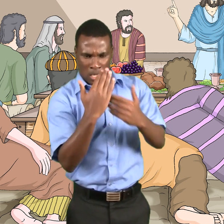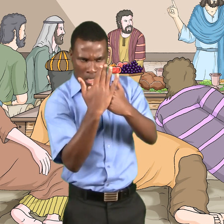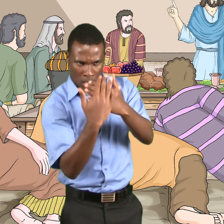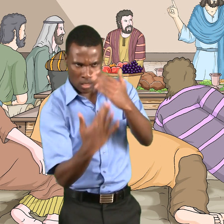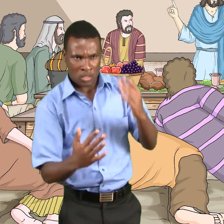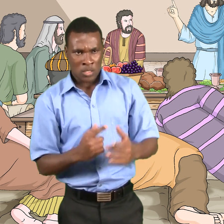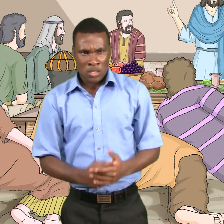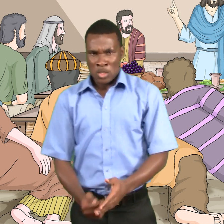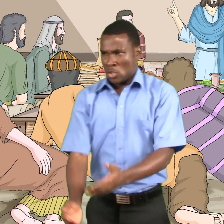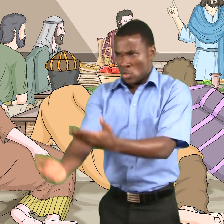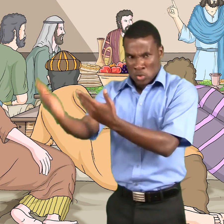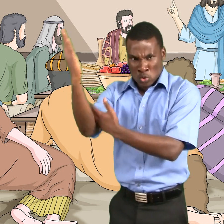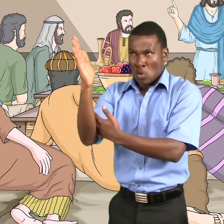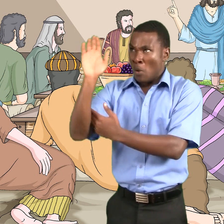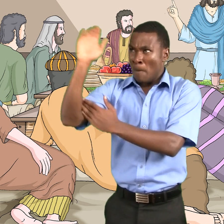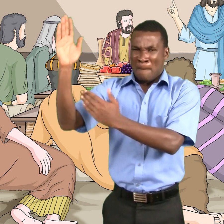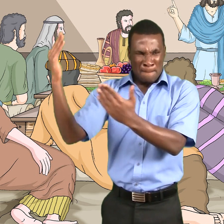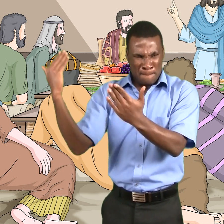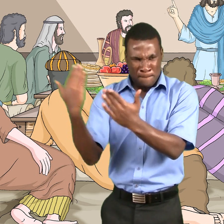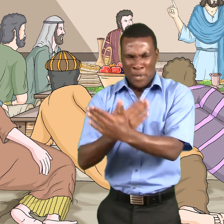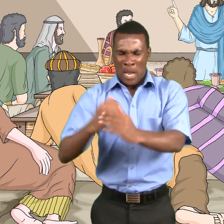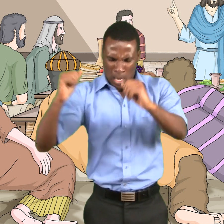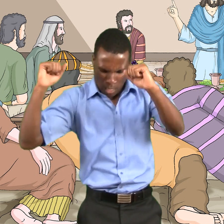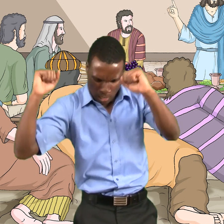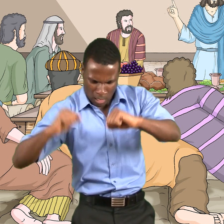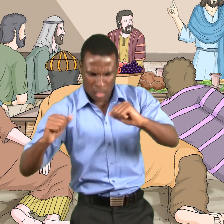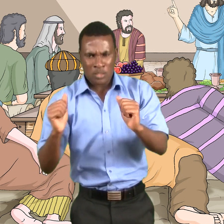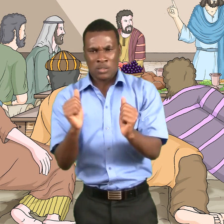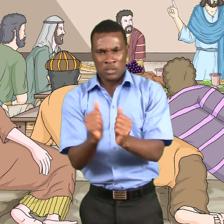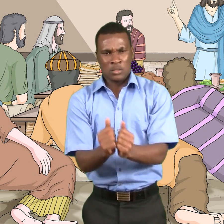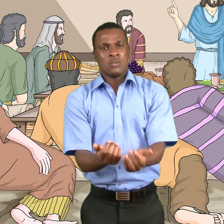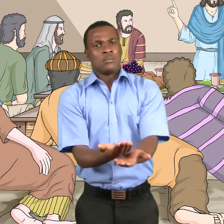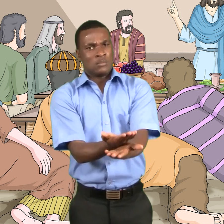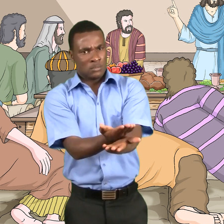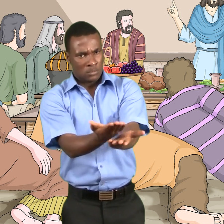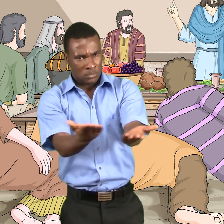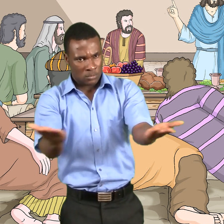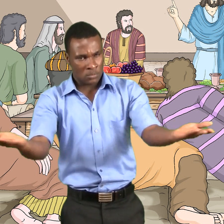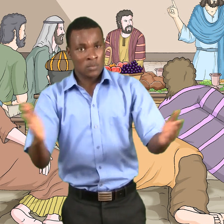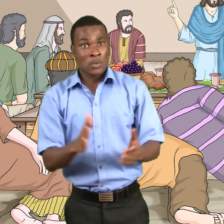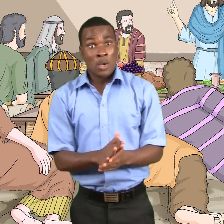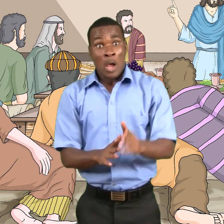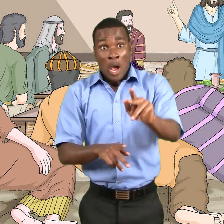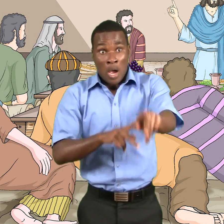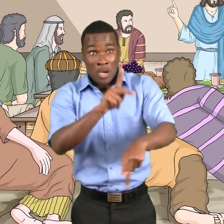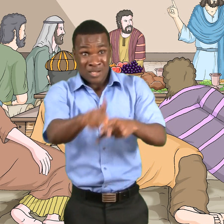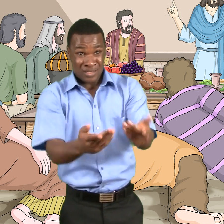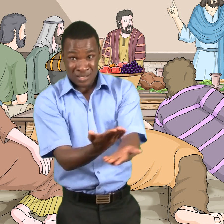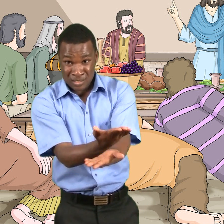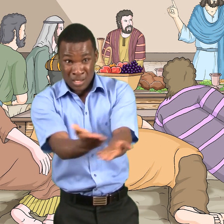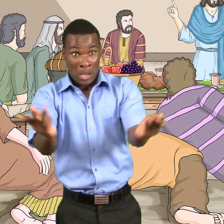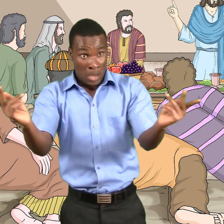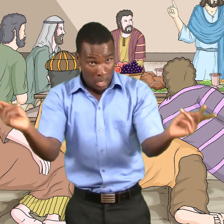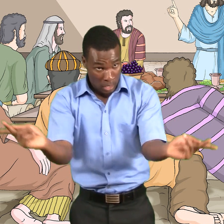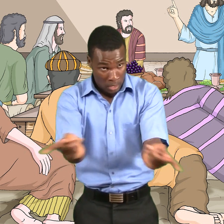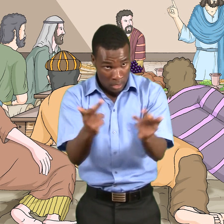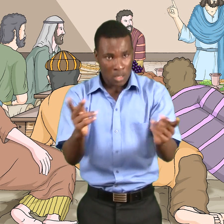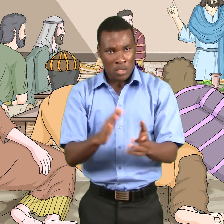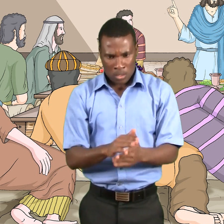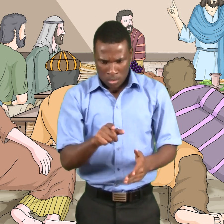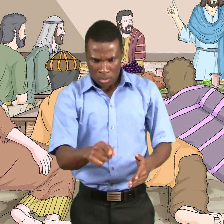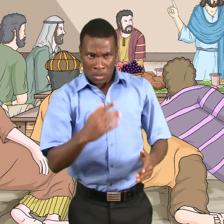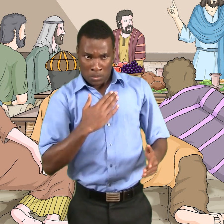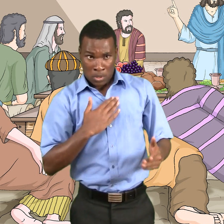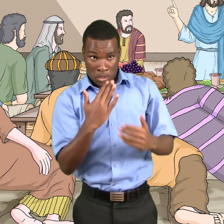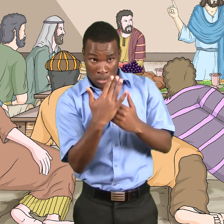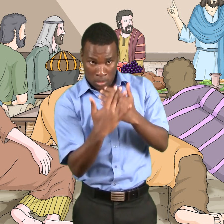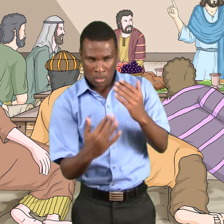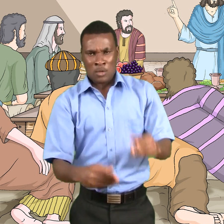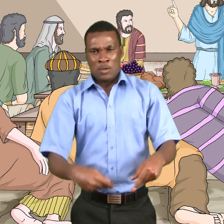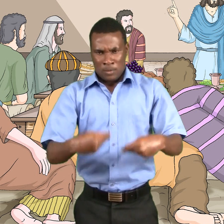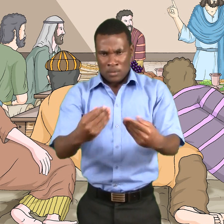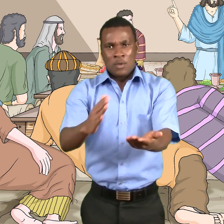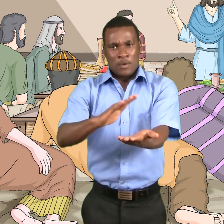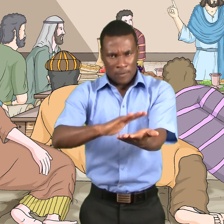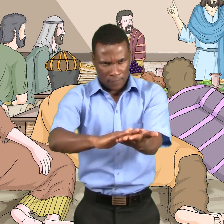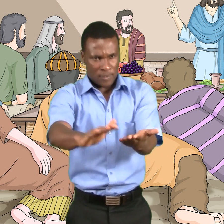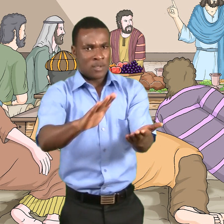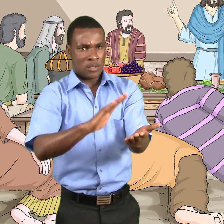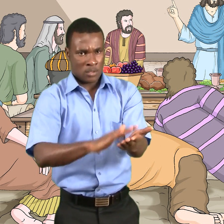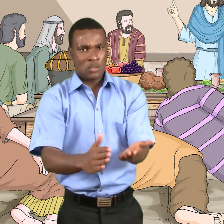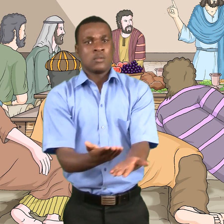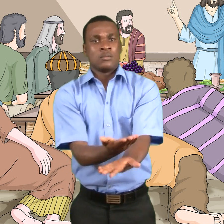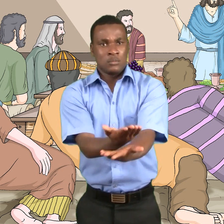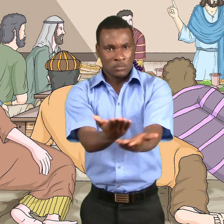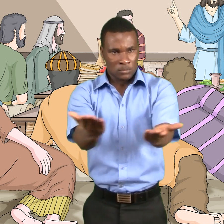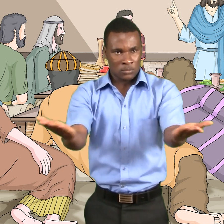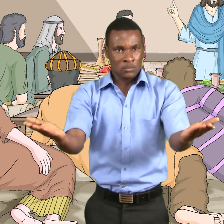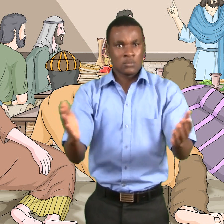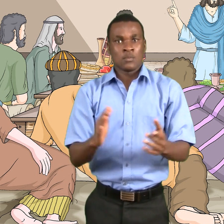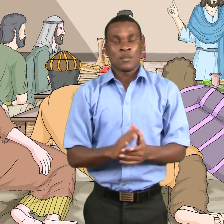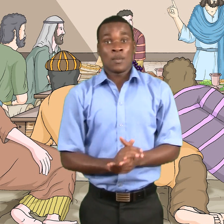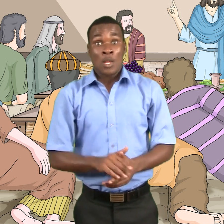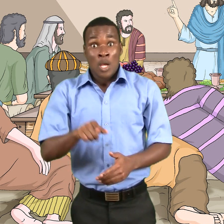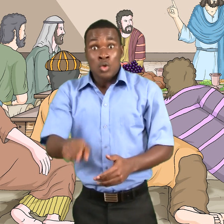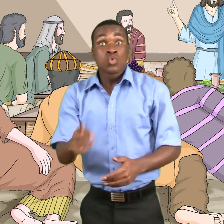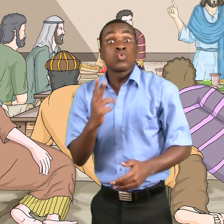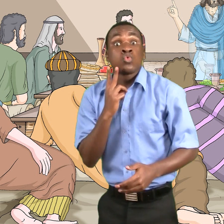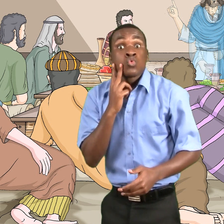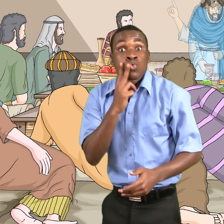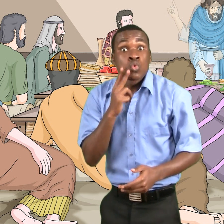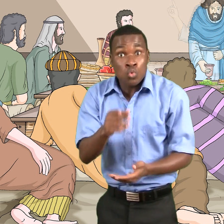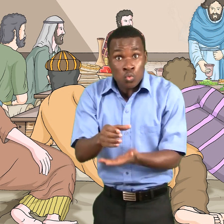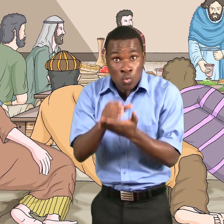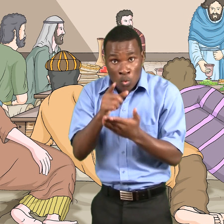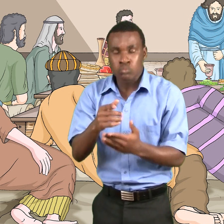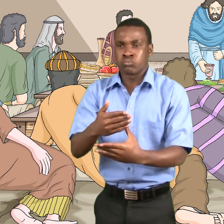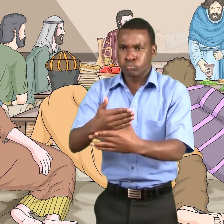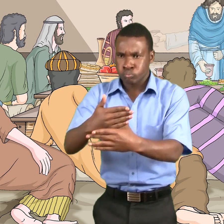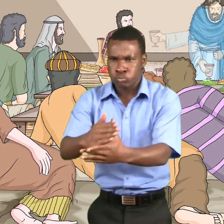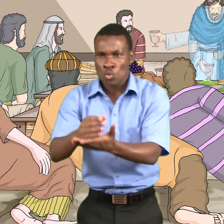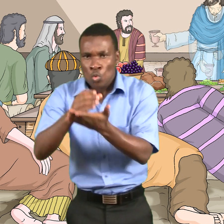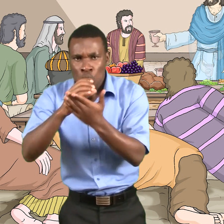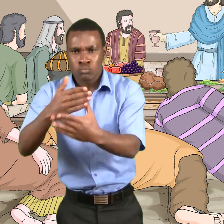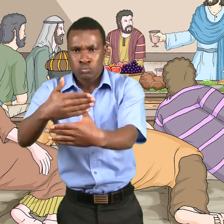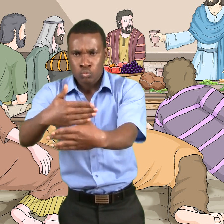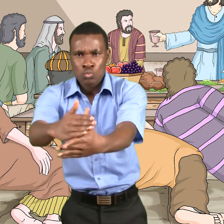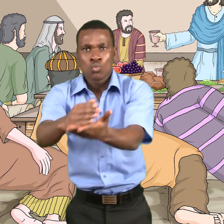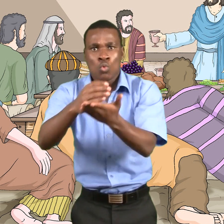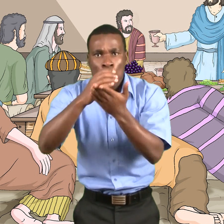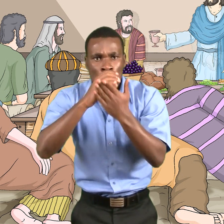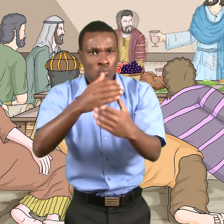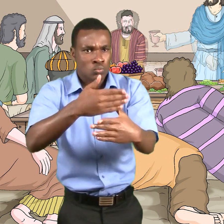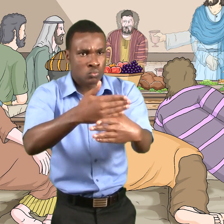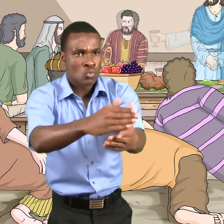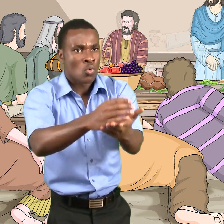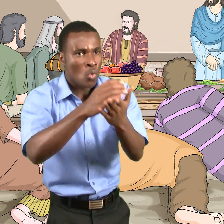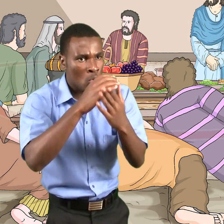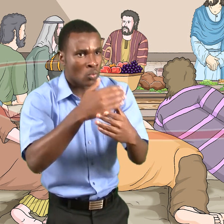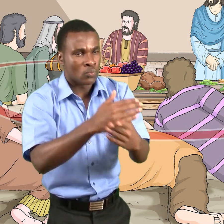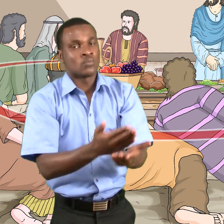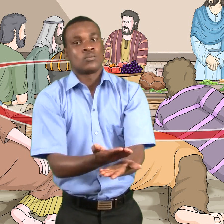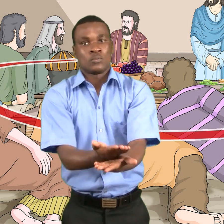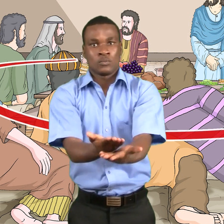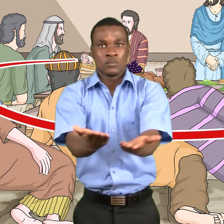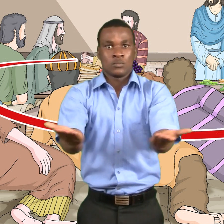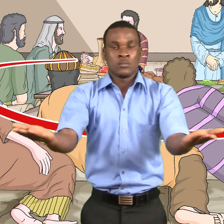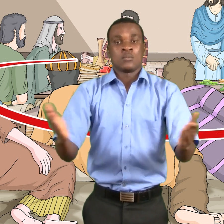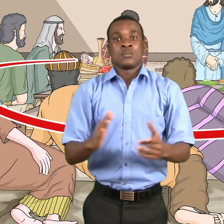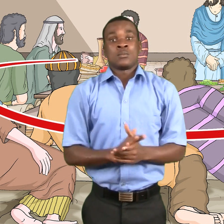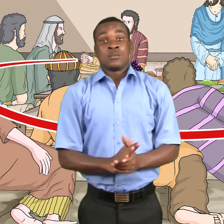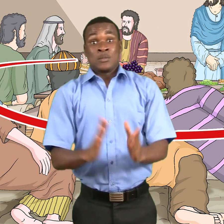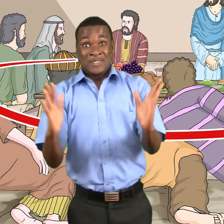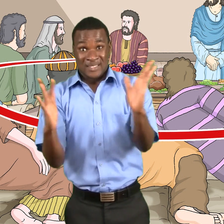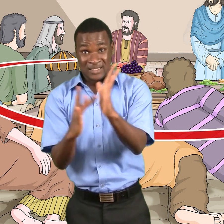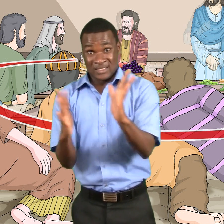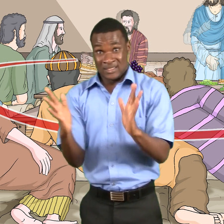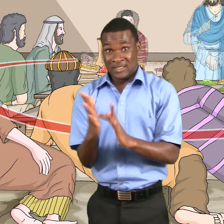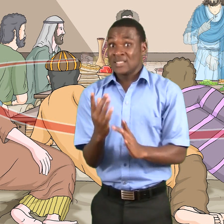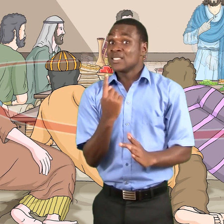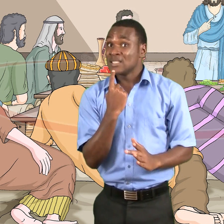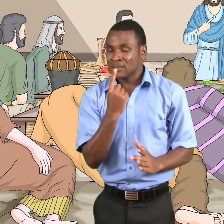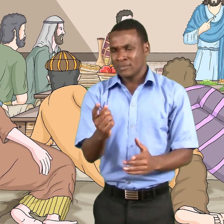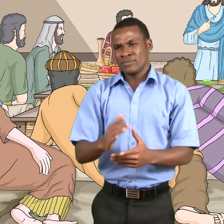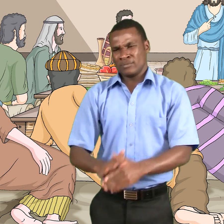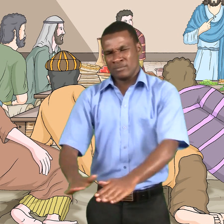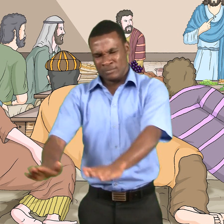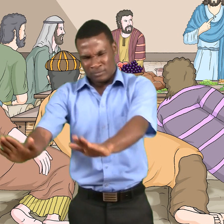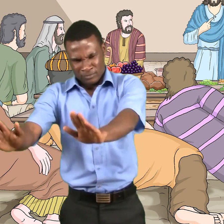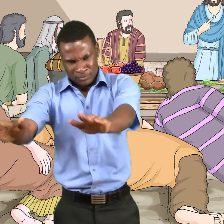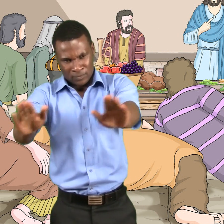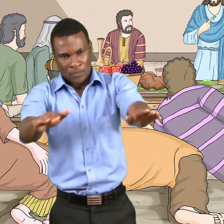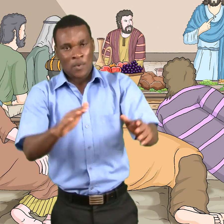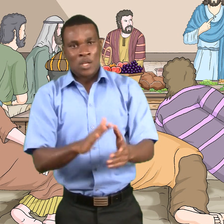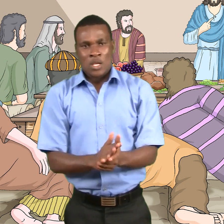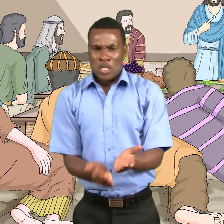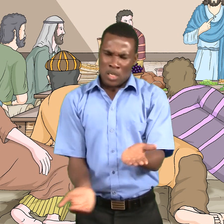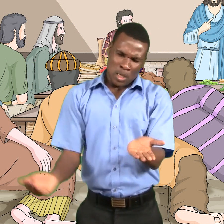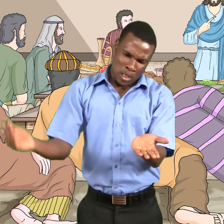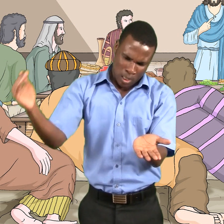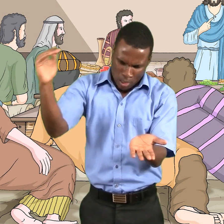This is My blood of the covenant, which is poured out for many for the forgiveness of sins.